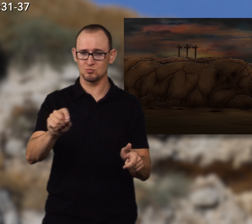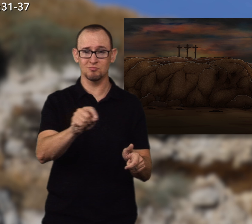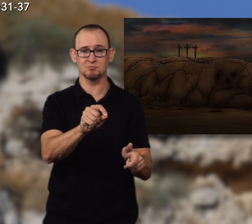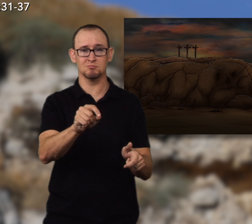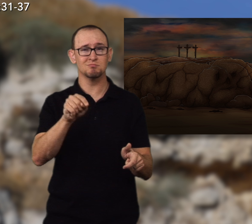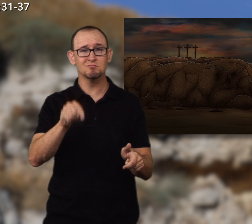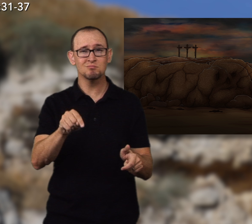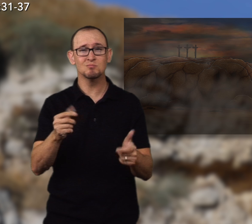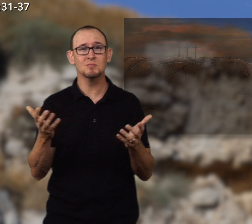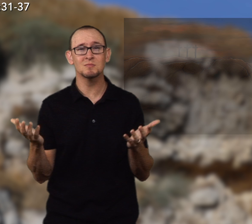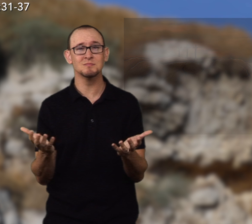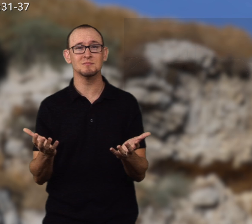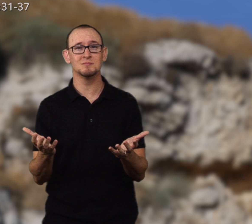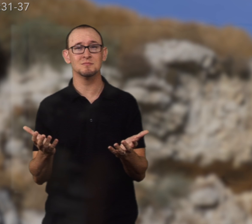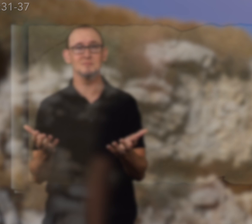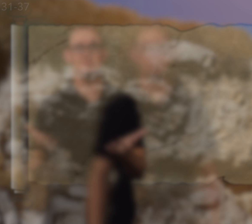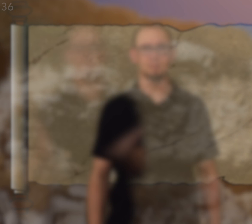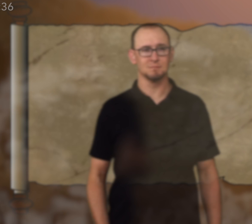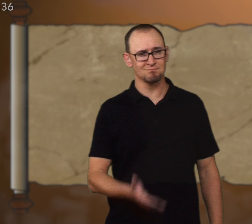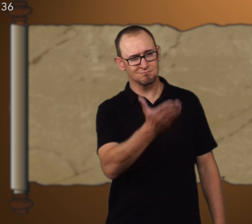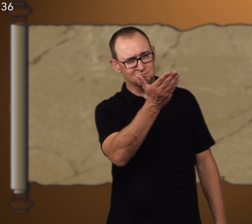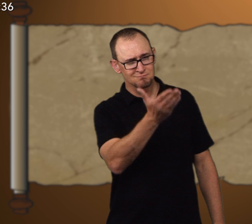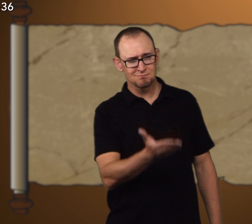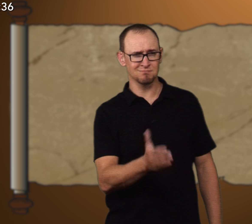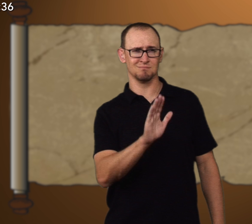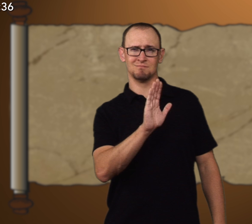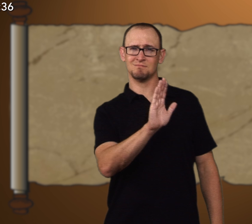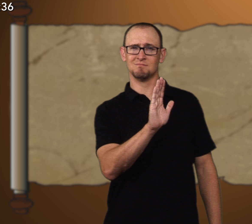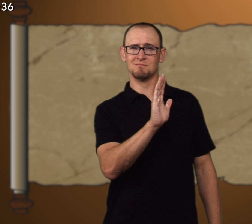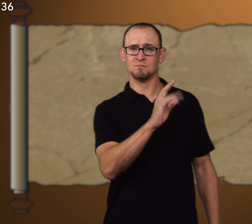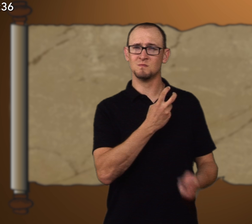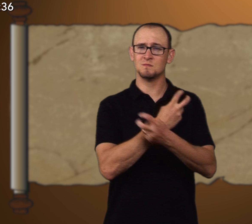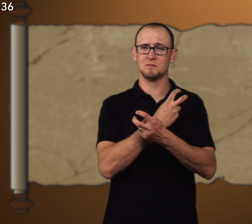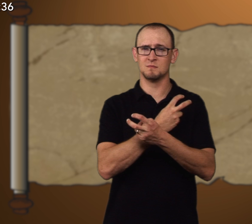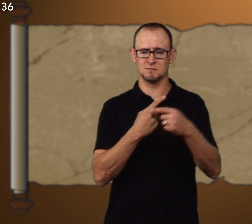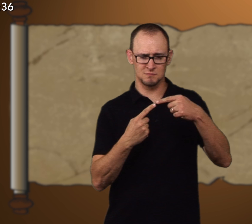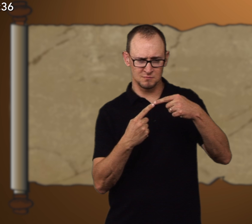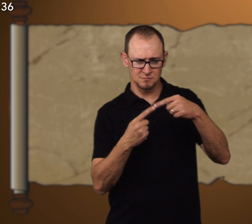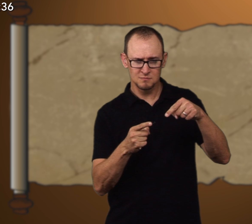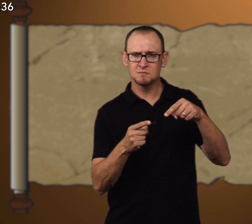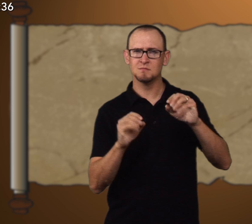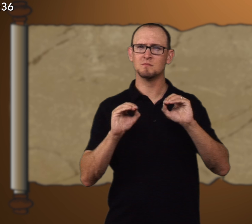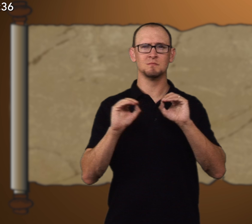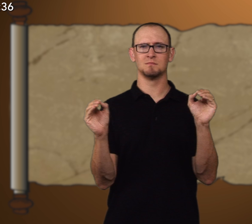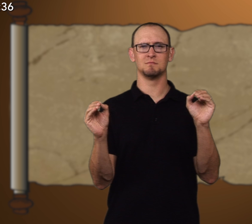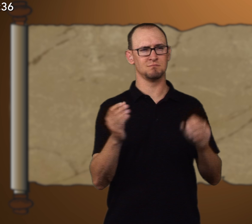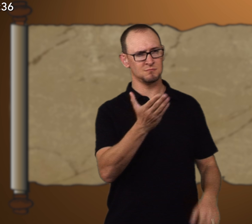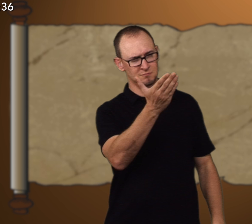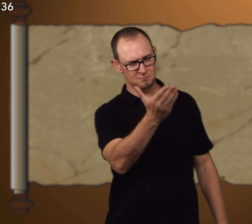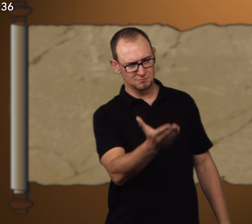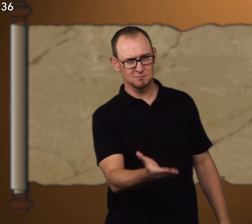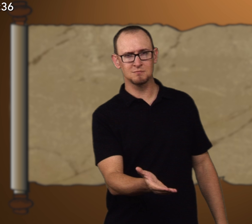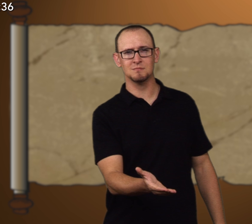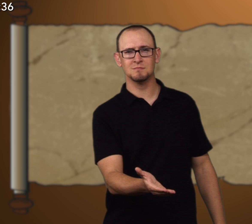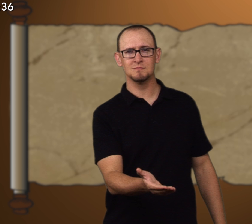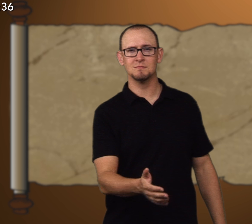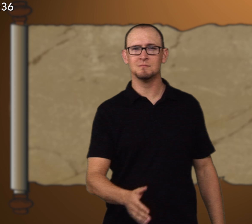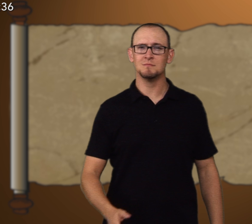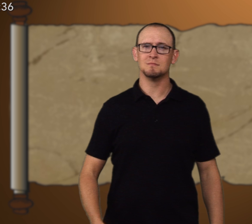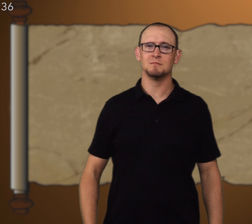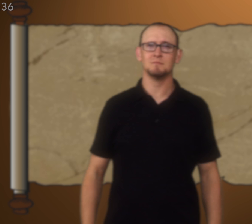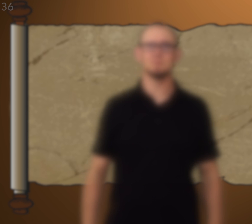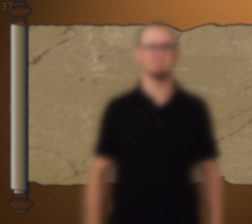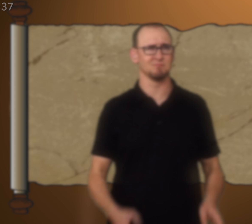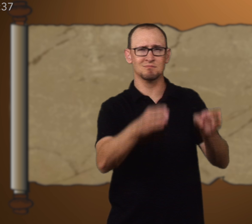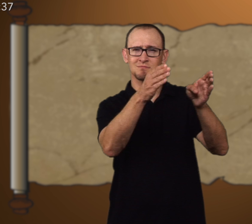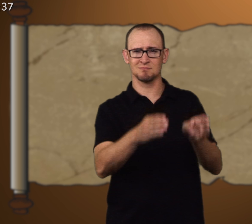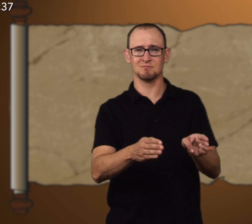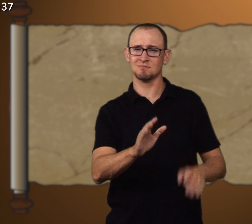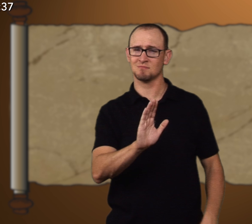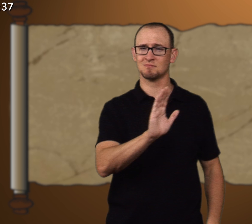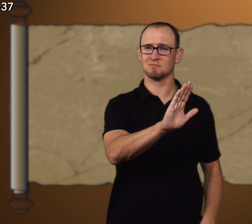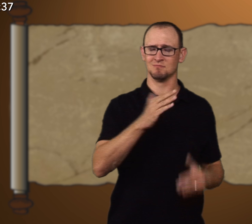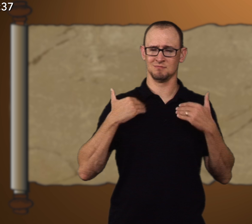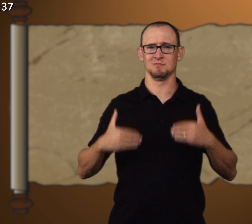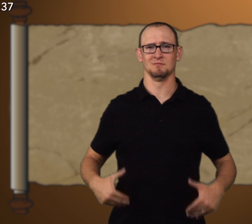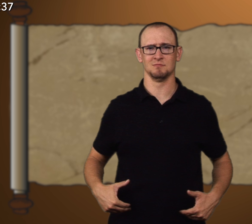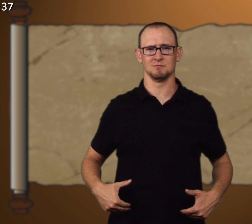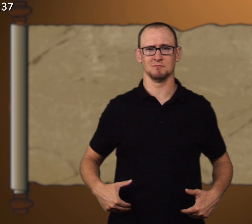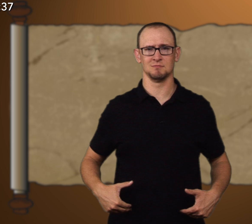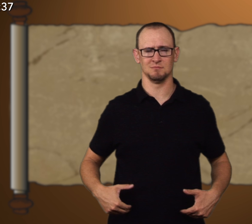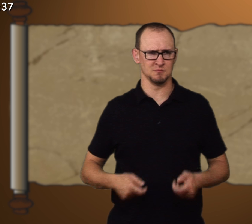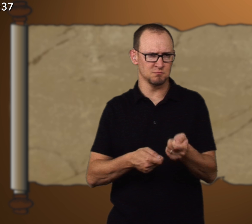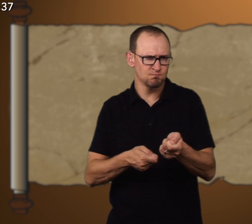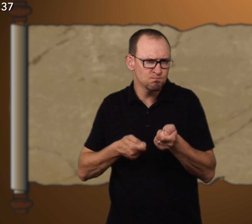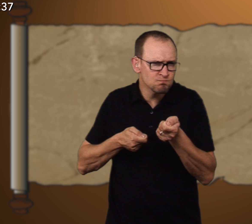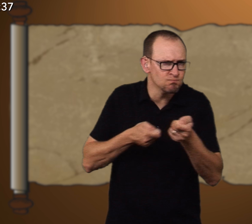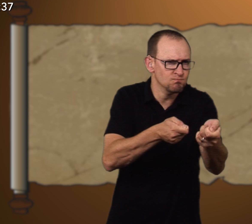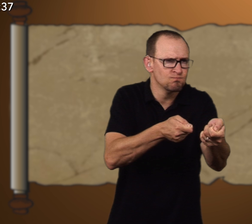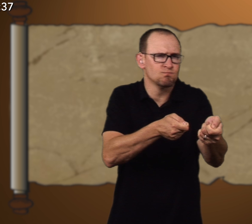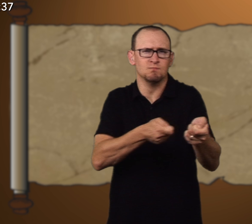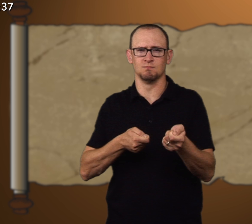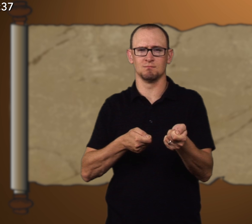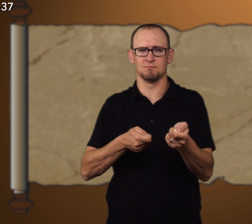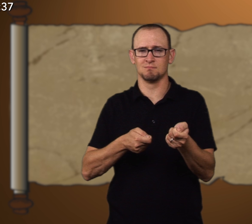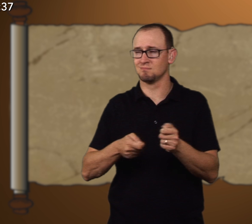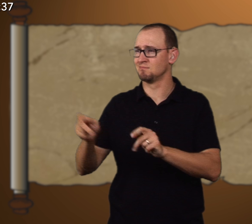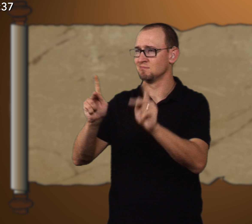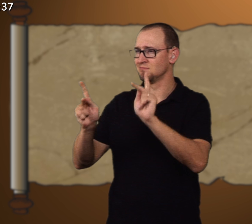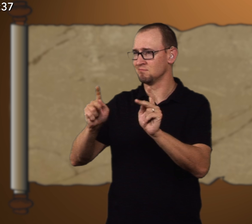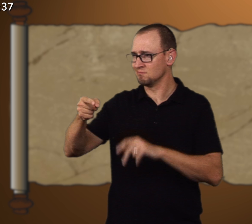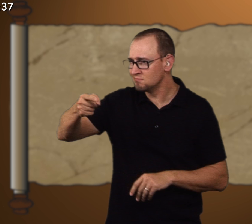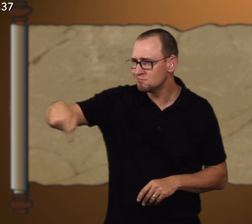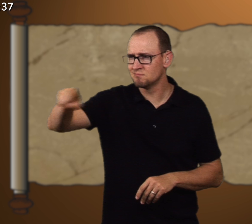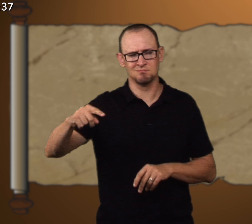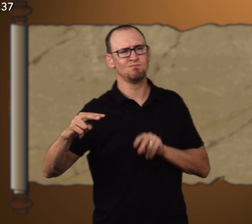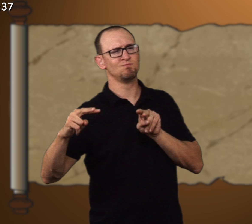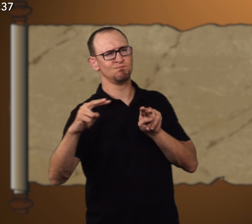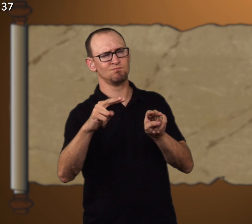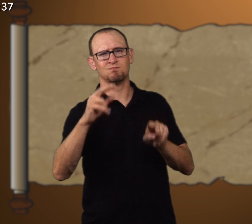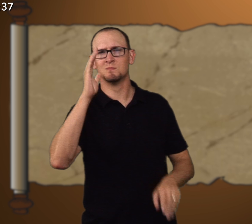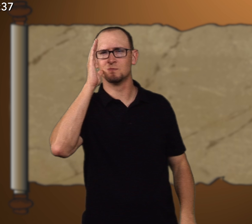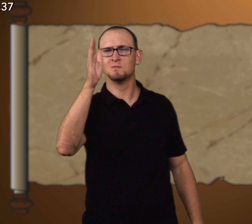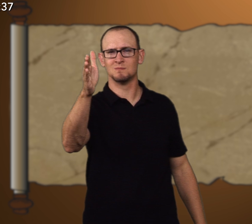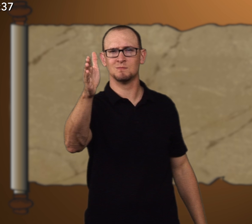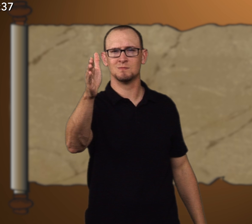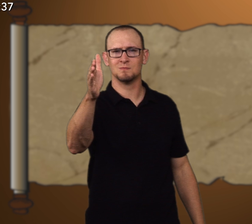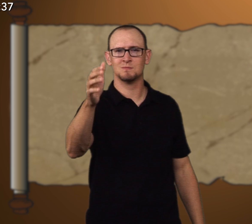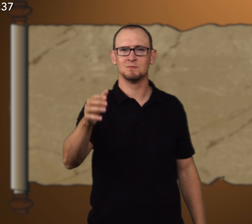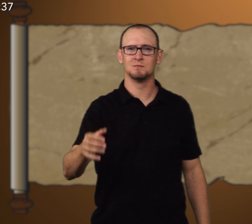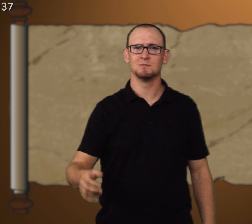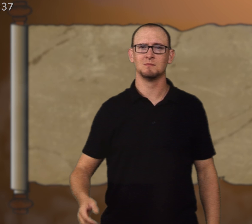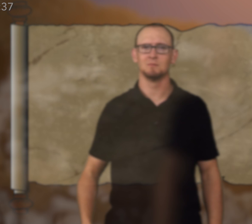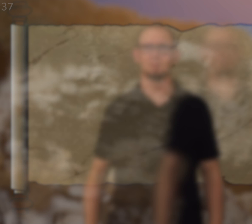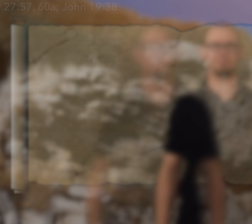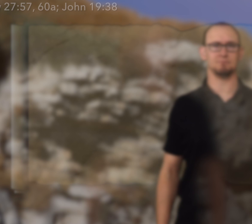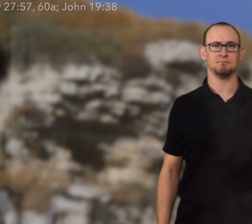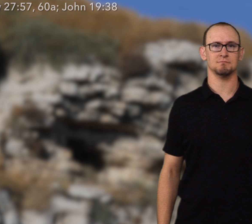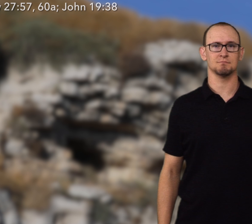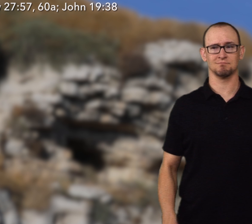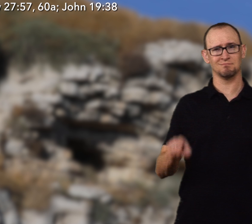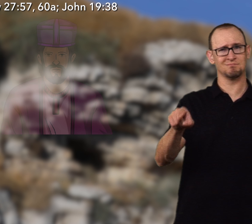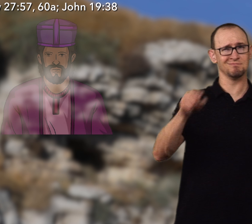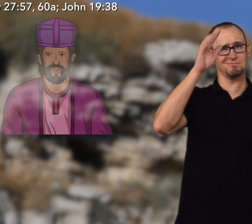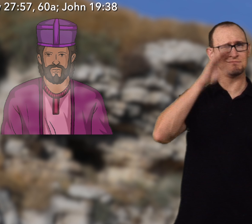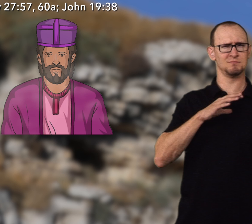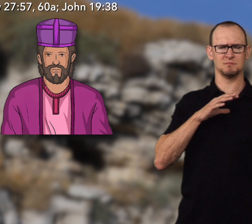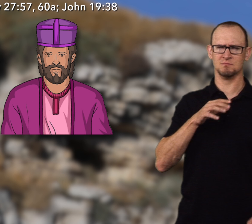Now these things happened so that the Scripture would be fulfilled: “Not one of His bones will be broken.” And, as another Scripture says: “They will look on the One they have pierced.” Now these things happened so that the Scripture would be fulfilled: “Not one of His bones will be broken.” And, as another Scripture says: “They will look on the One they have pierced.”